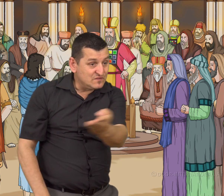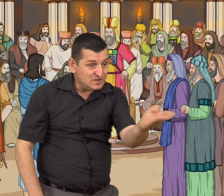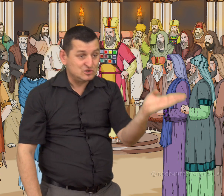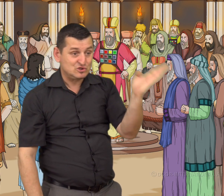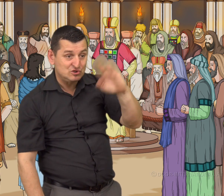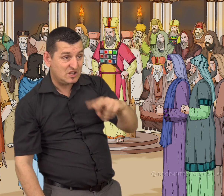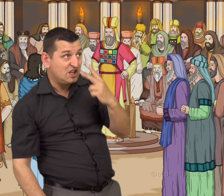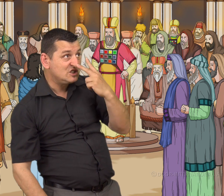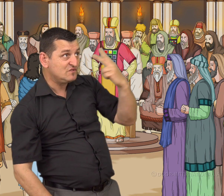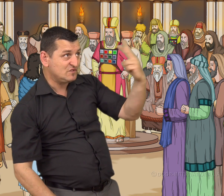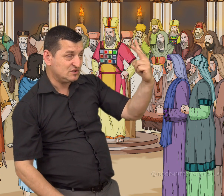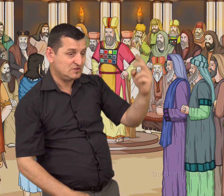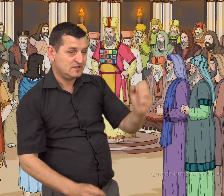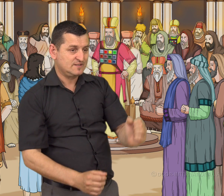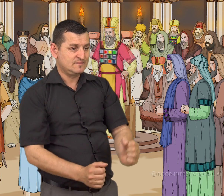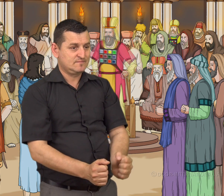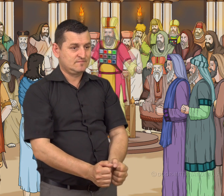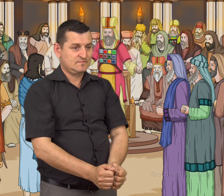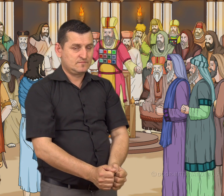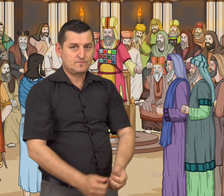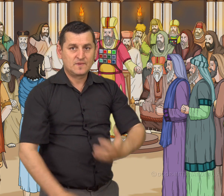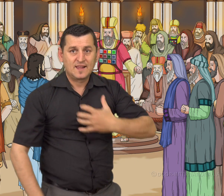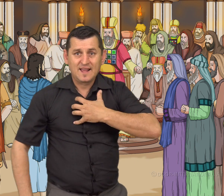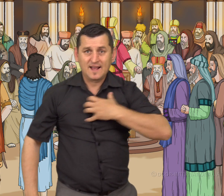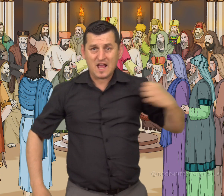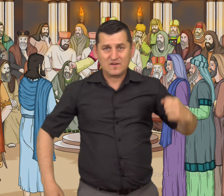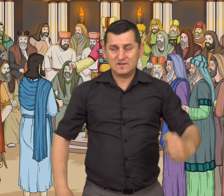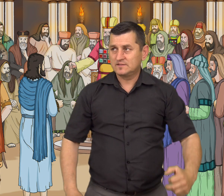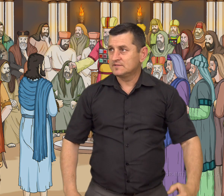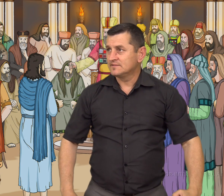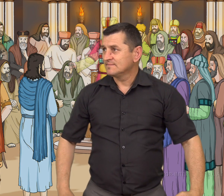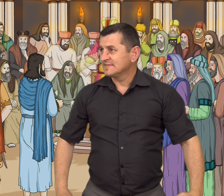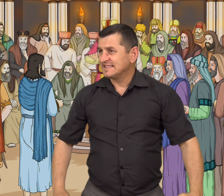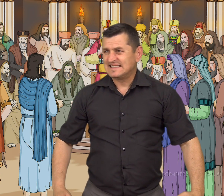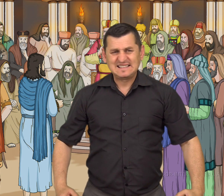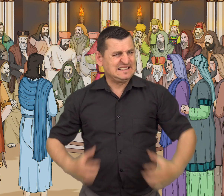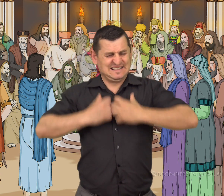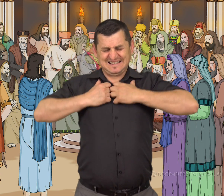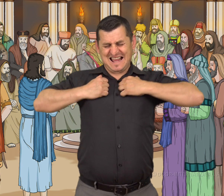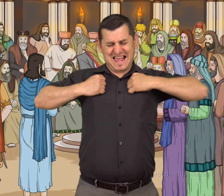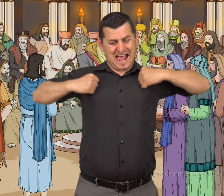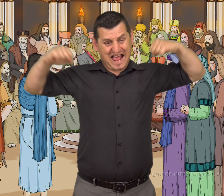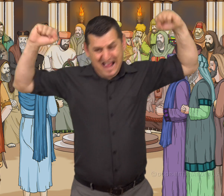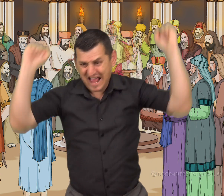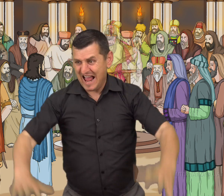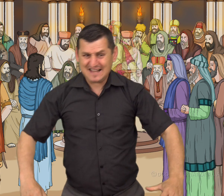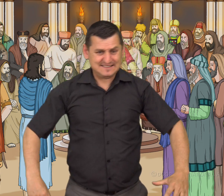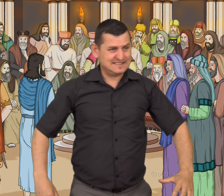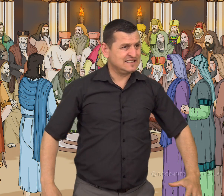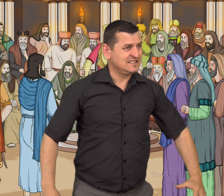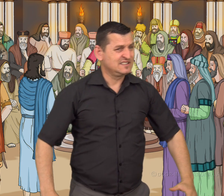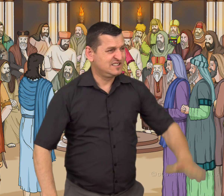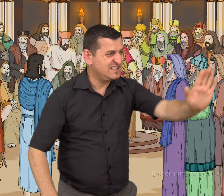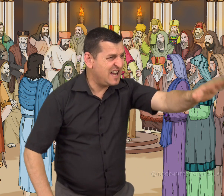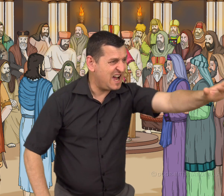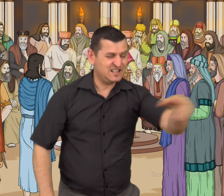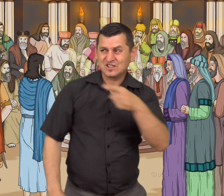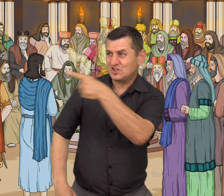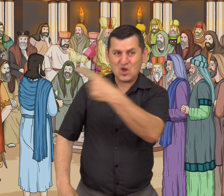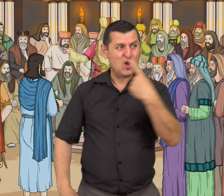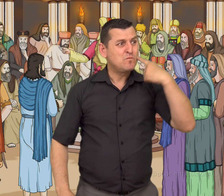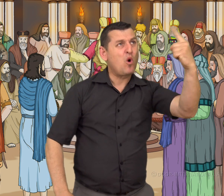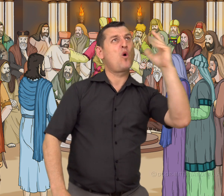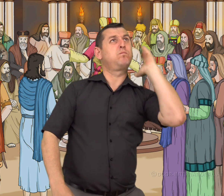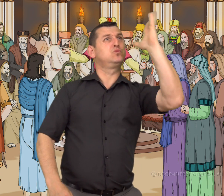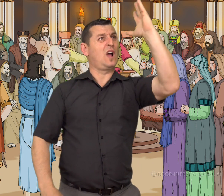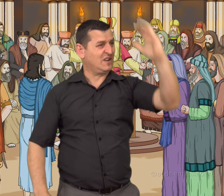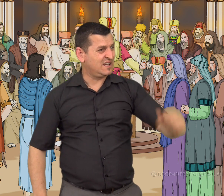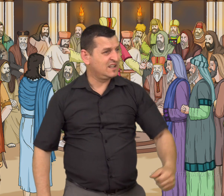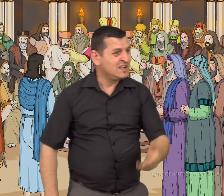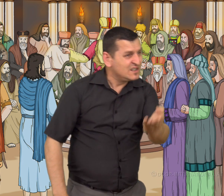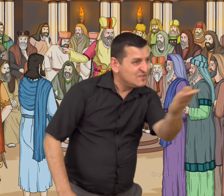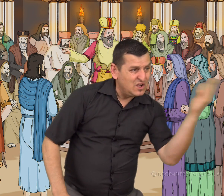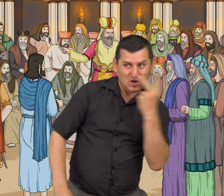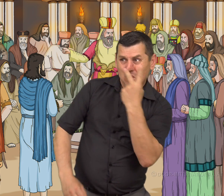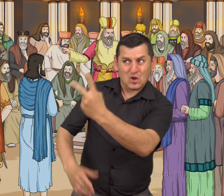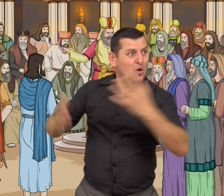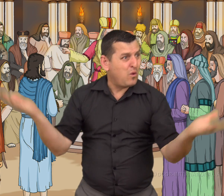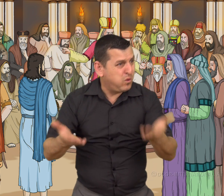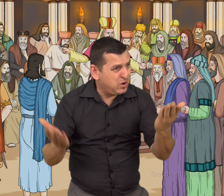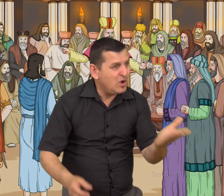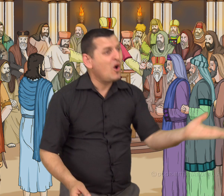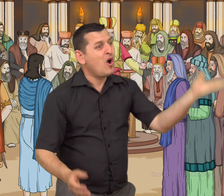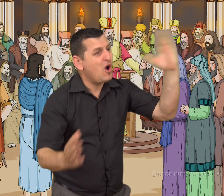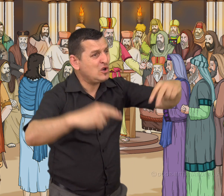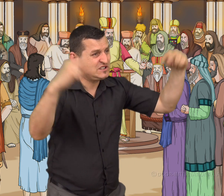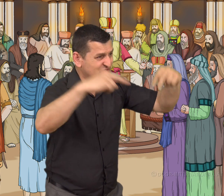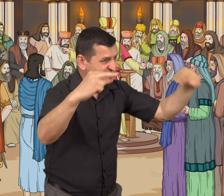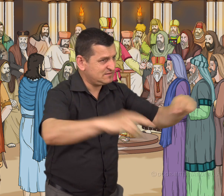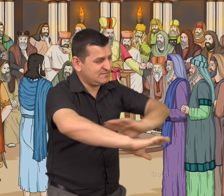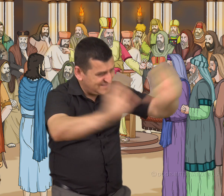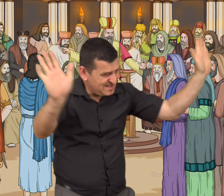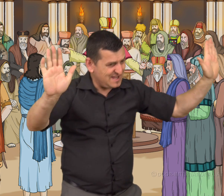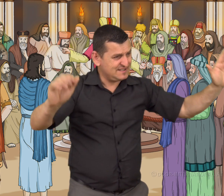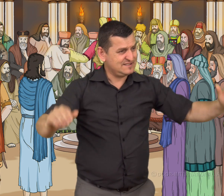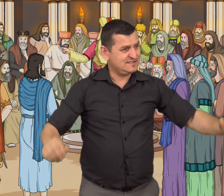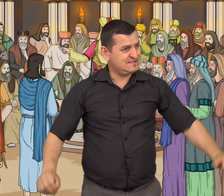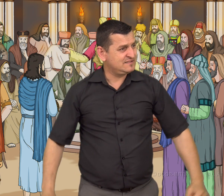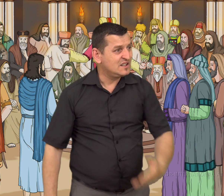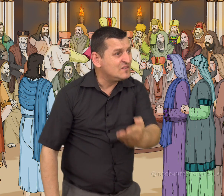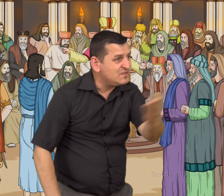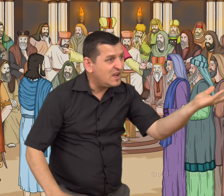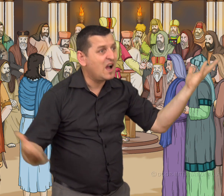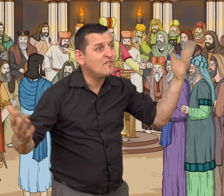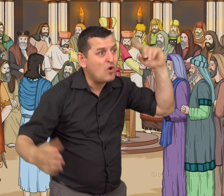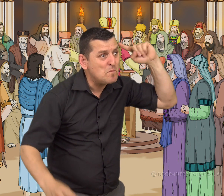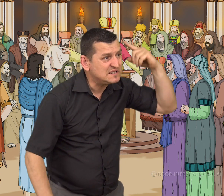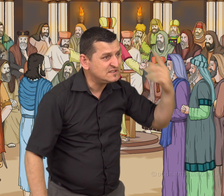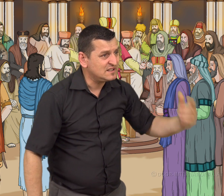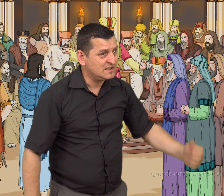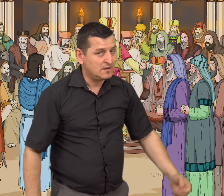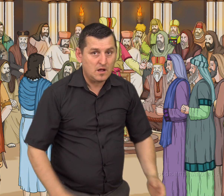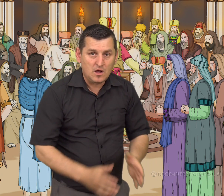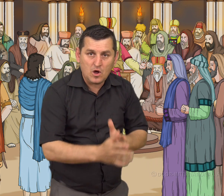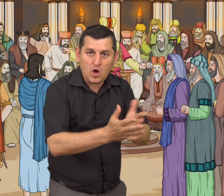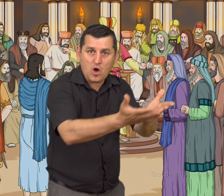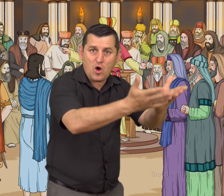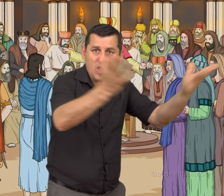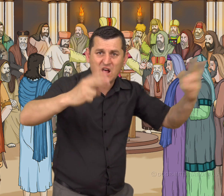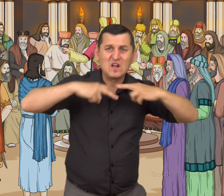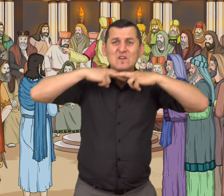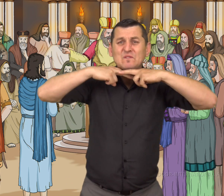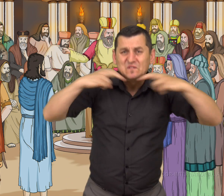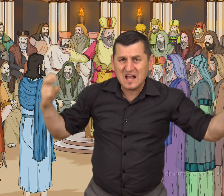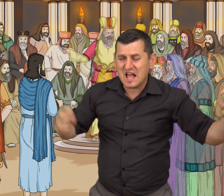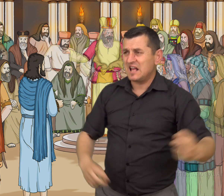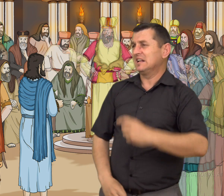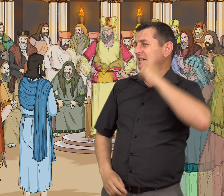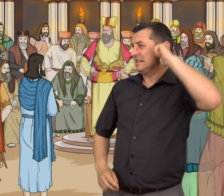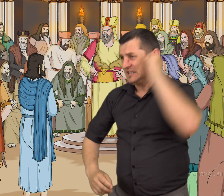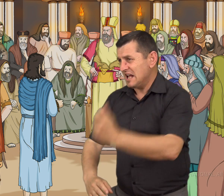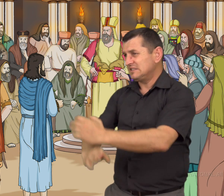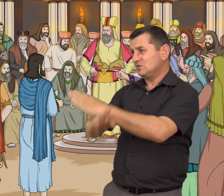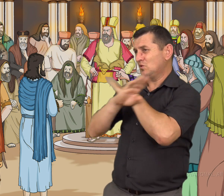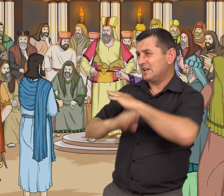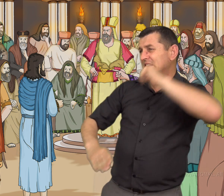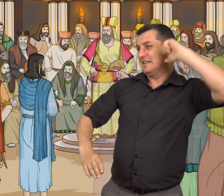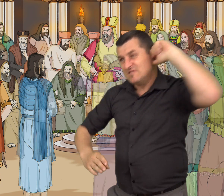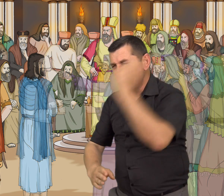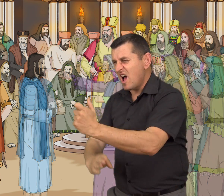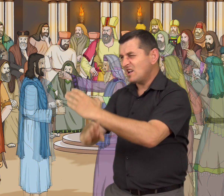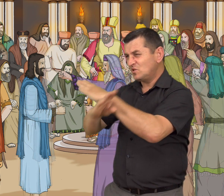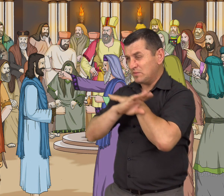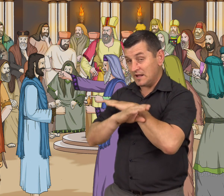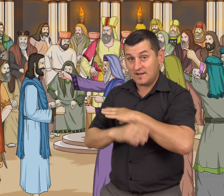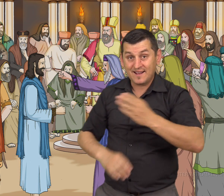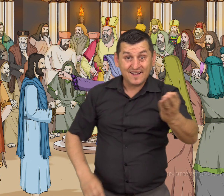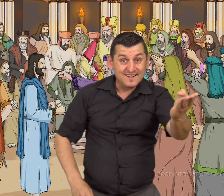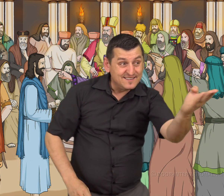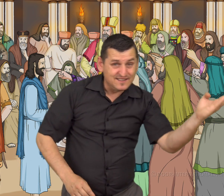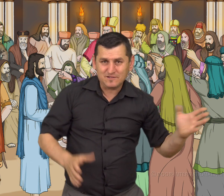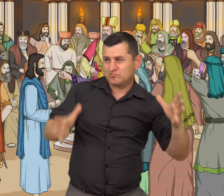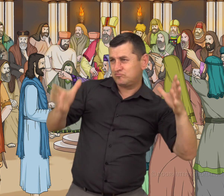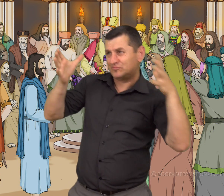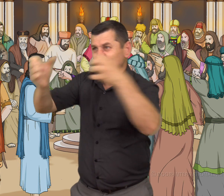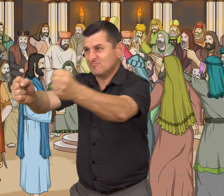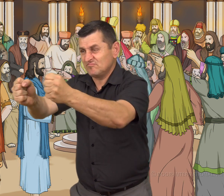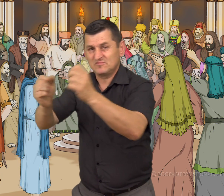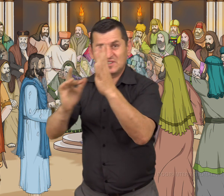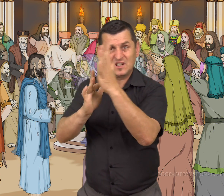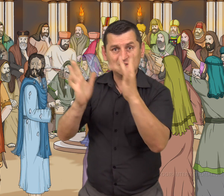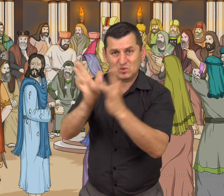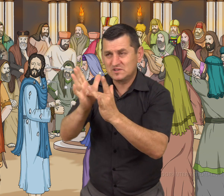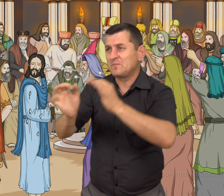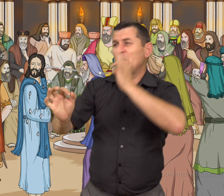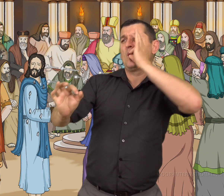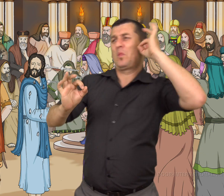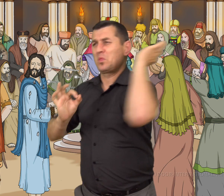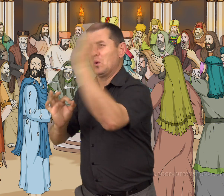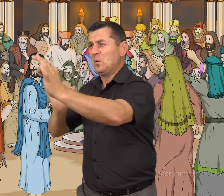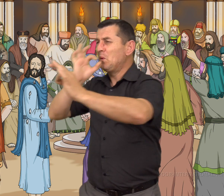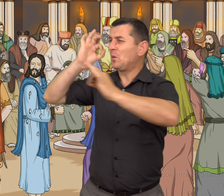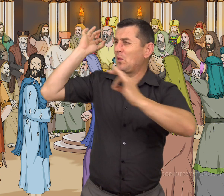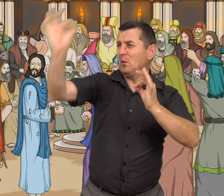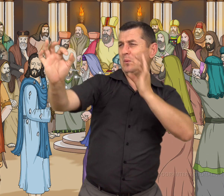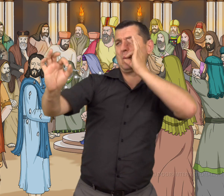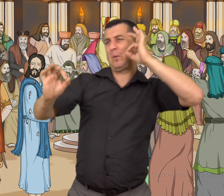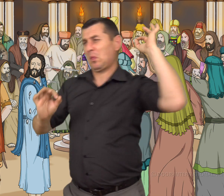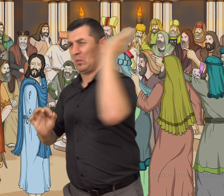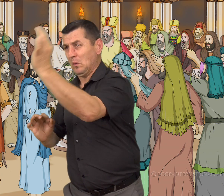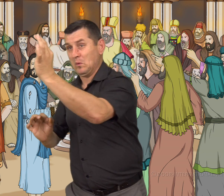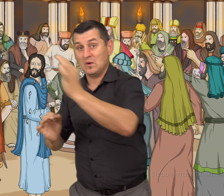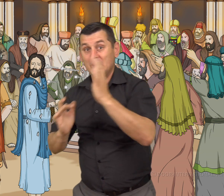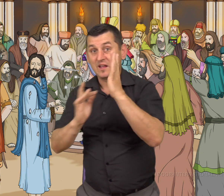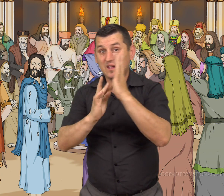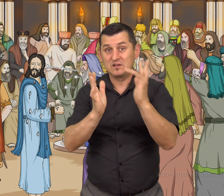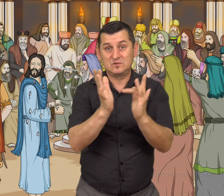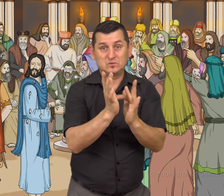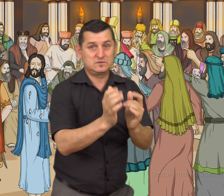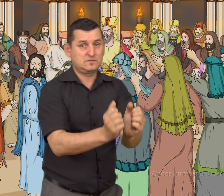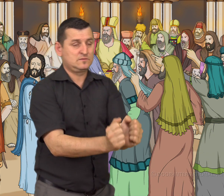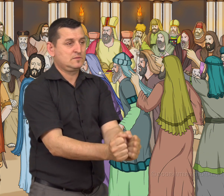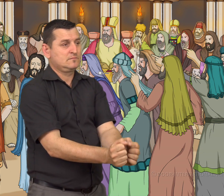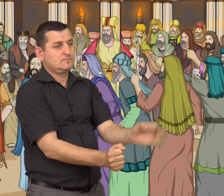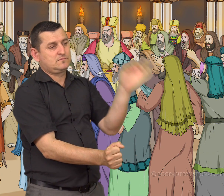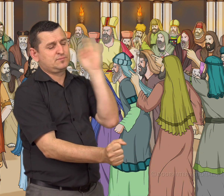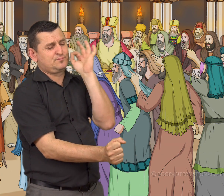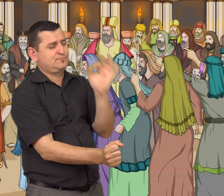At this, the high priest tore his clothes and declared, “He has blasphemed! Why do we need any more witnesses? Look, now you have heard the blasphemy. What do you think?”